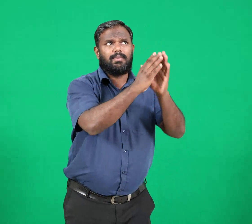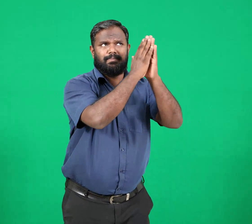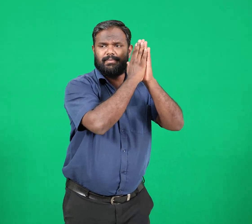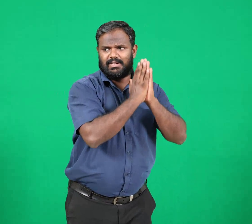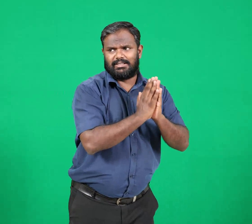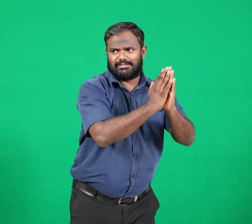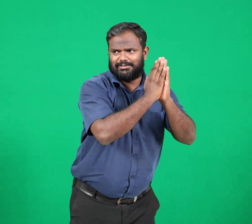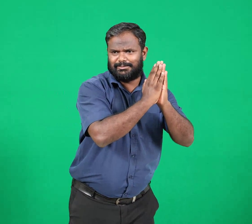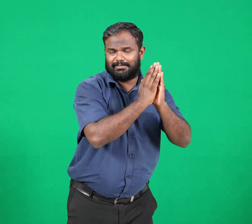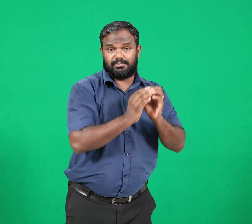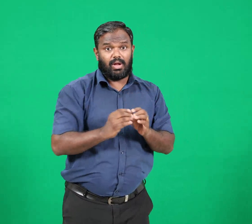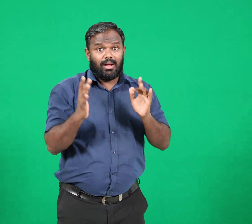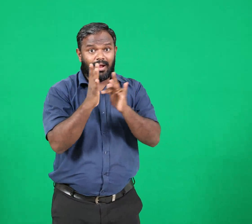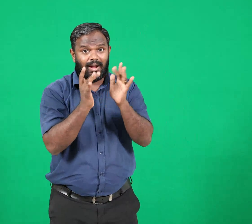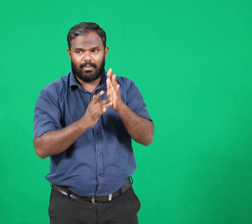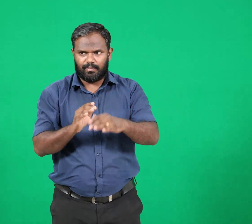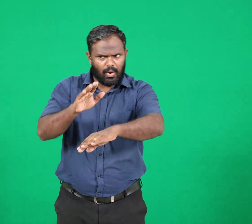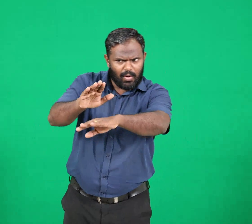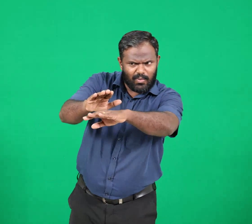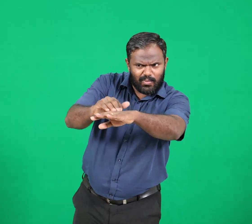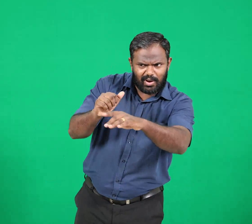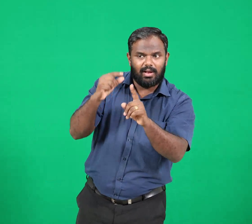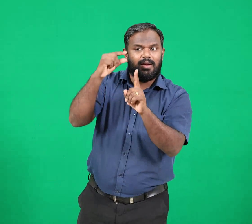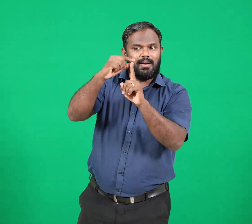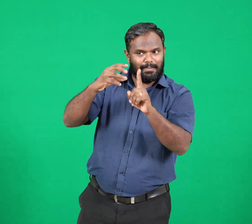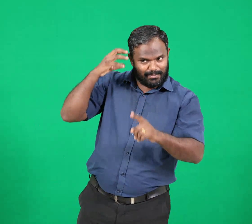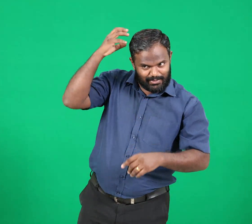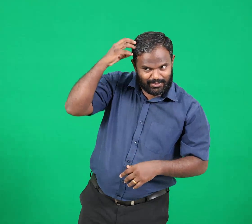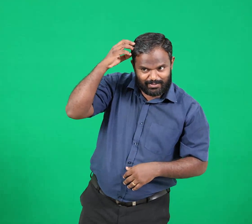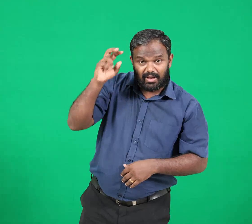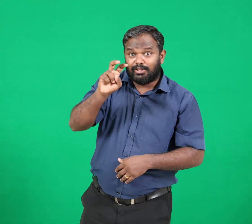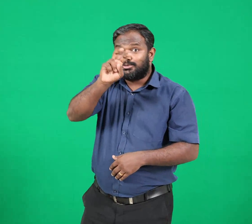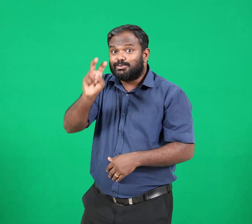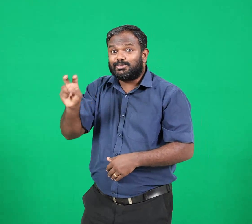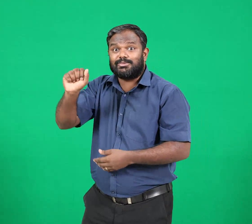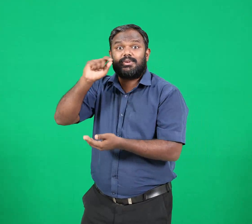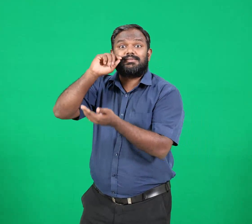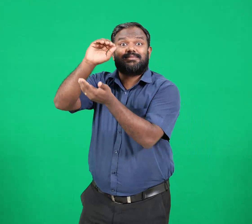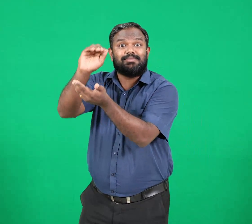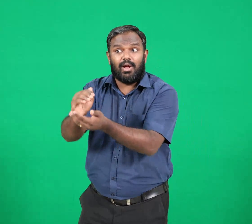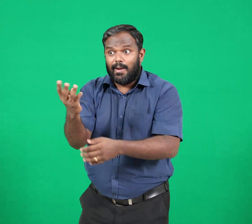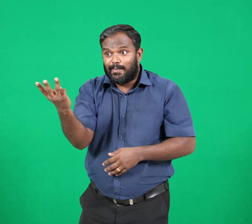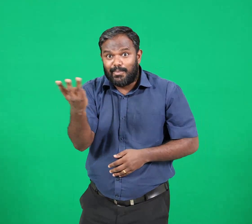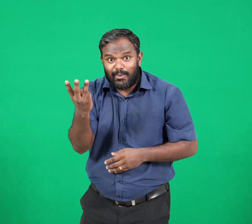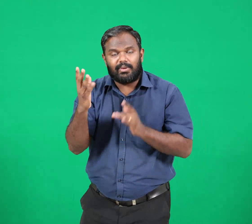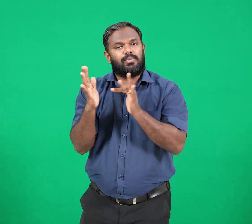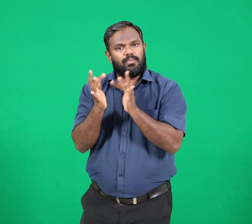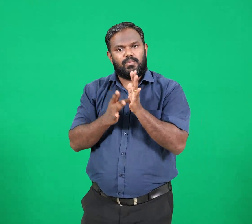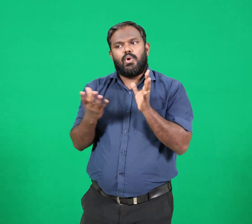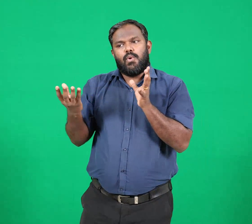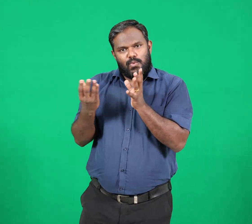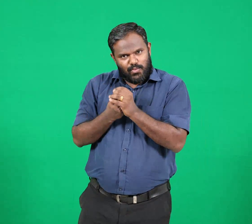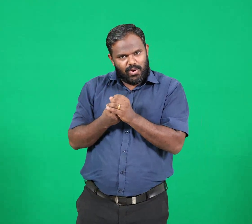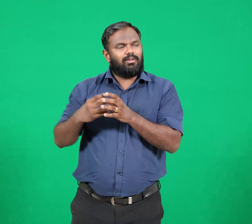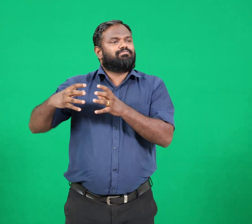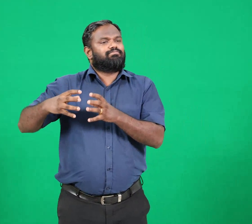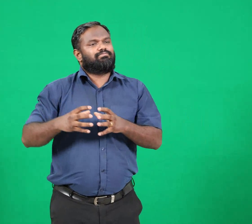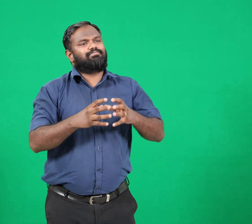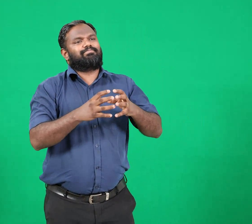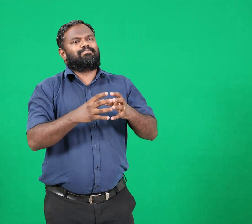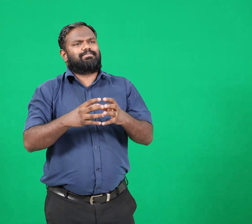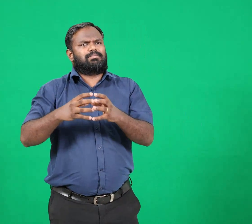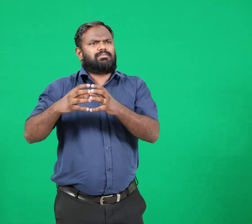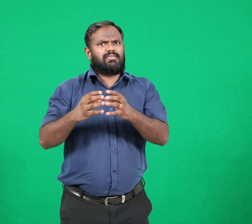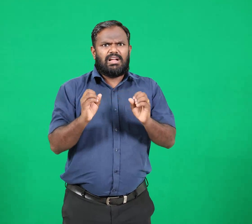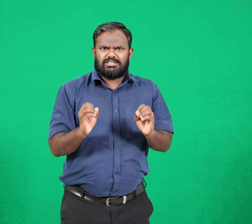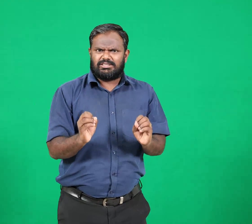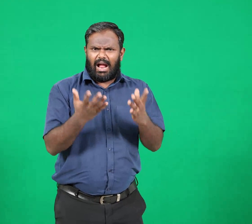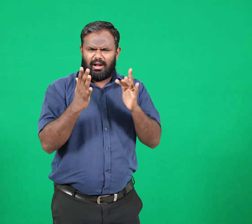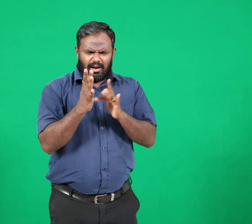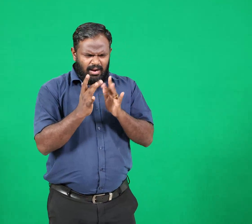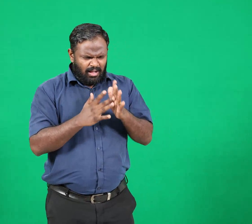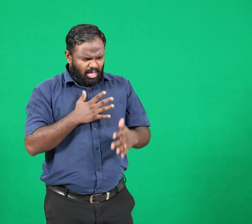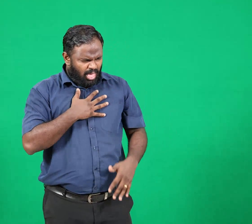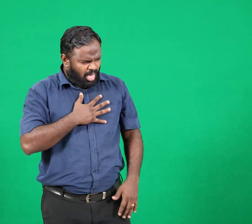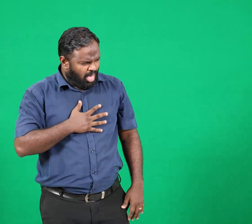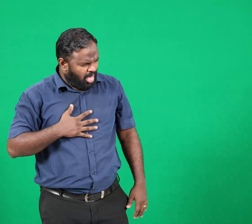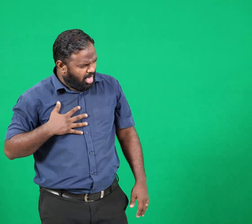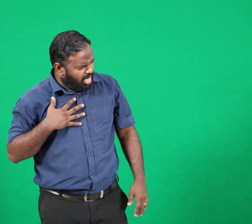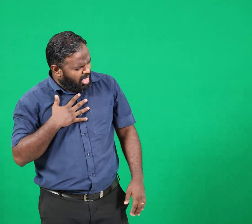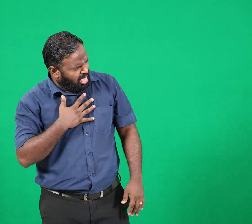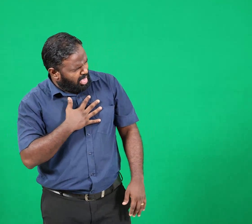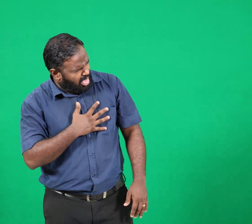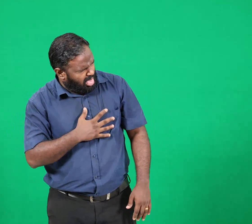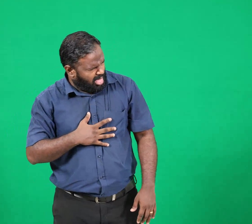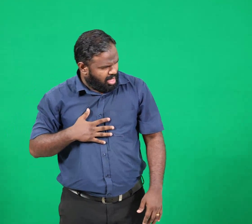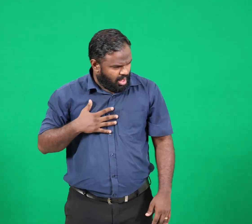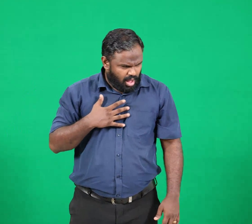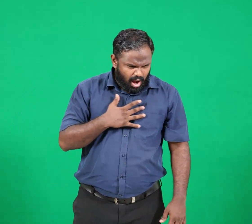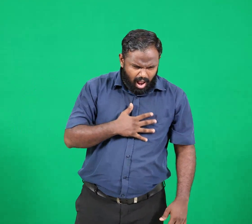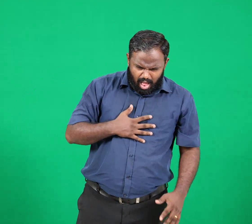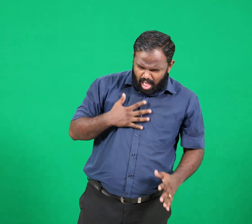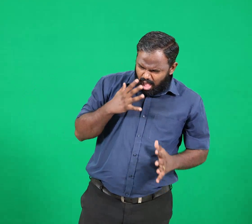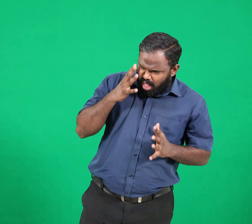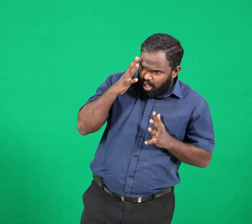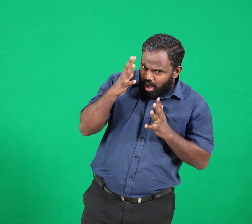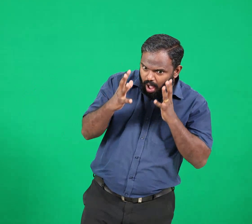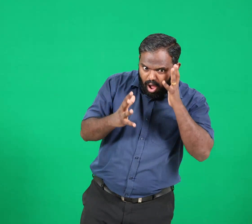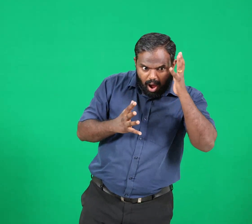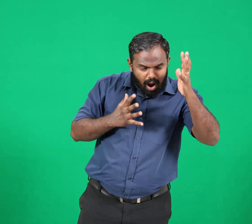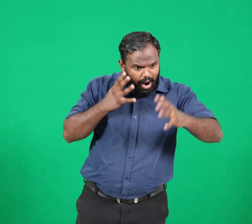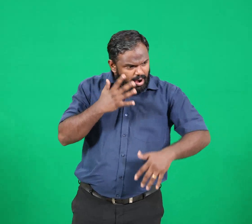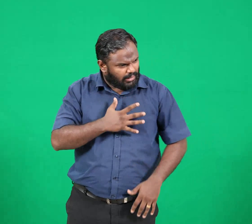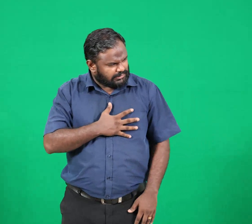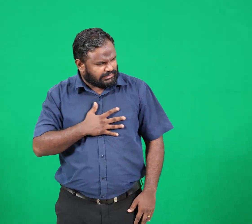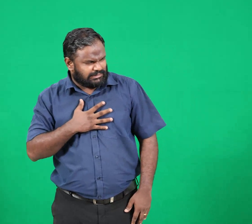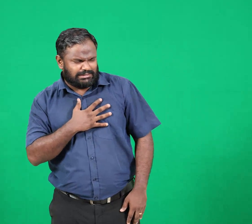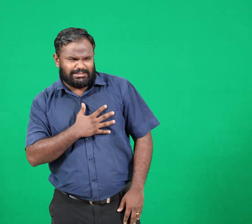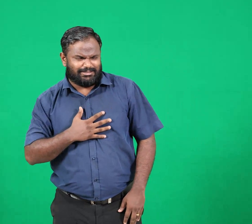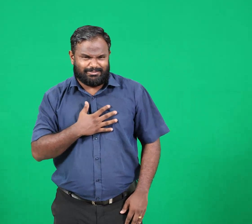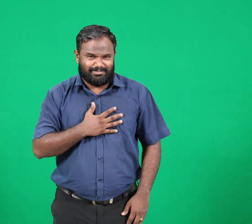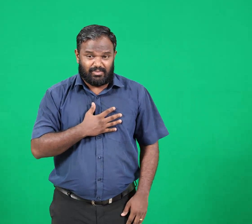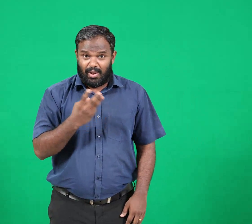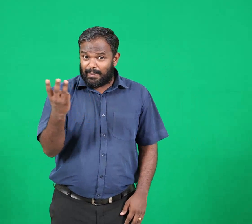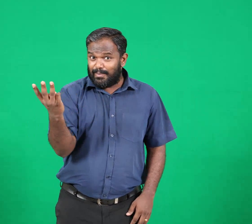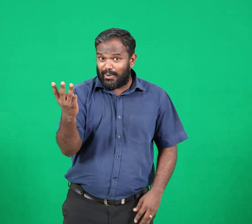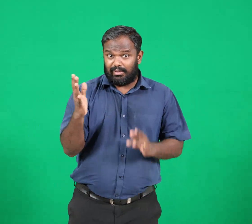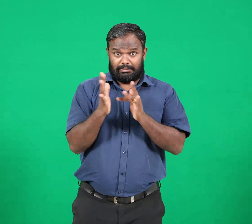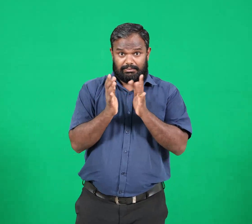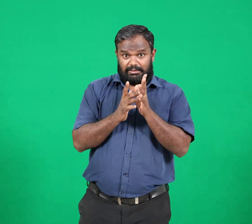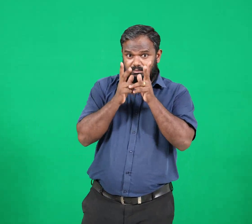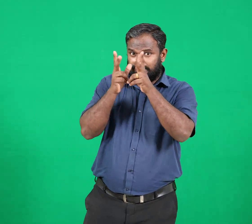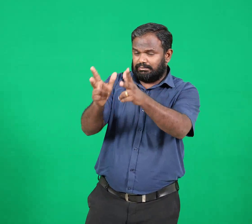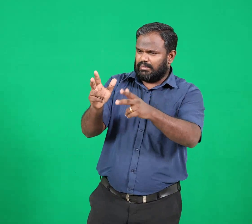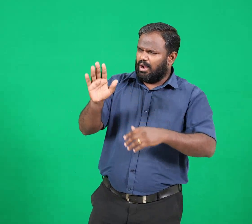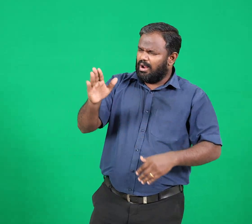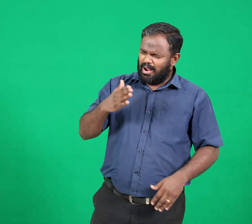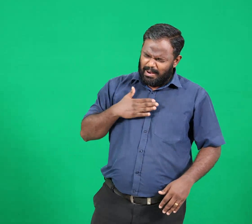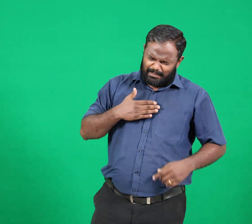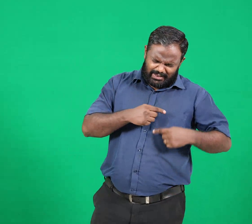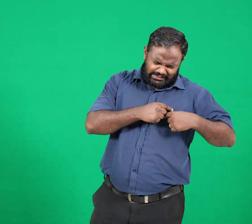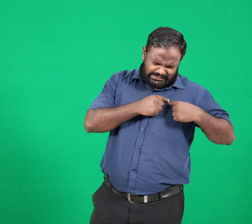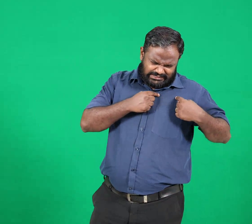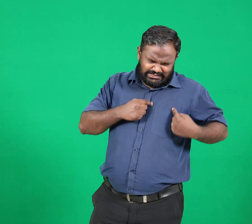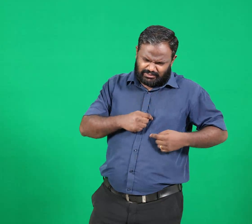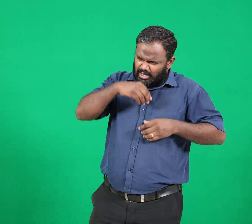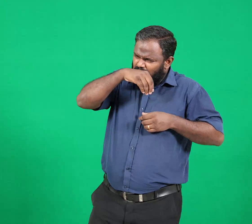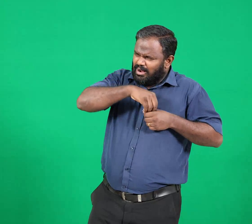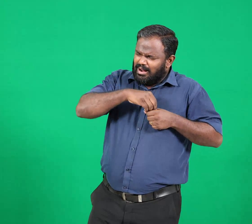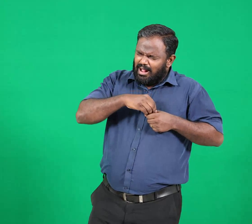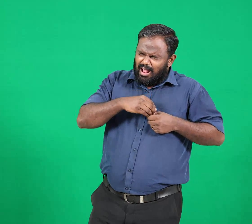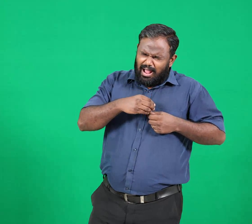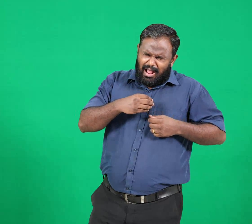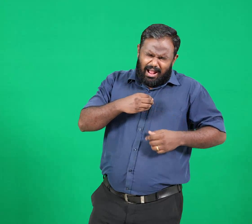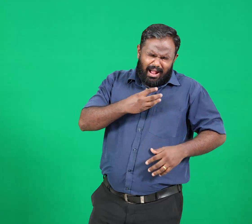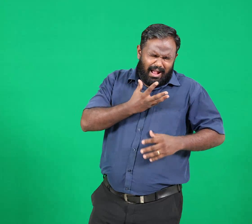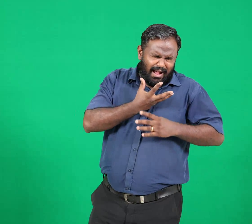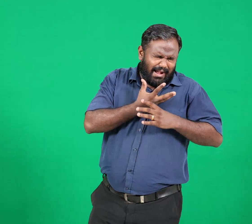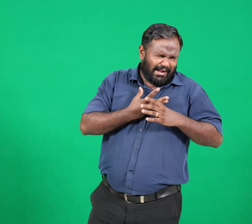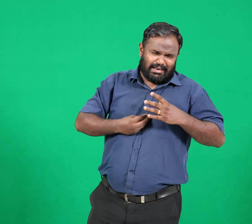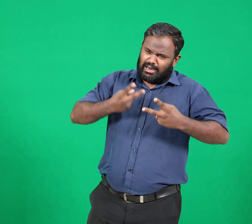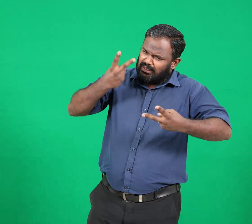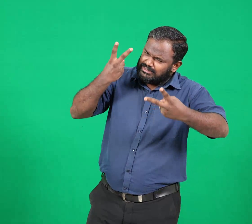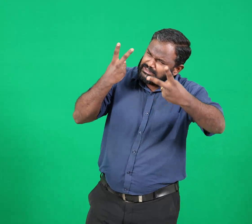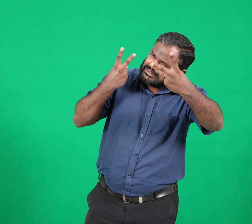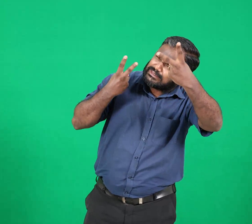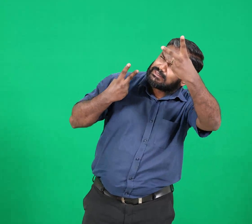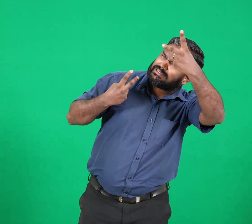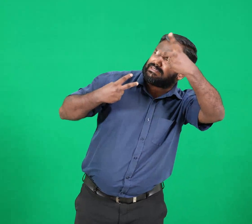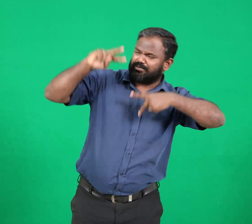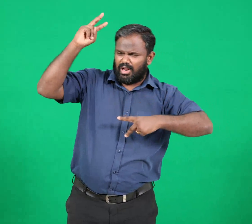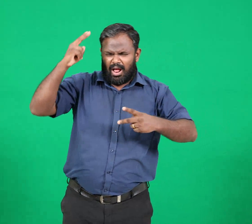He took with Him Peter and the two sons of Zebedee and began to be sorrowful and deeply distressed.